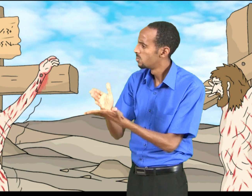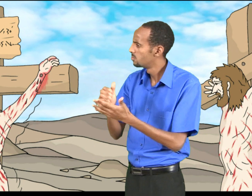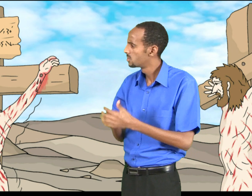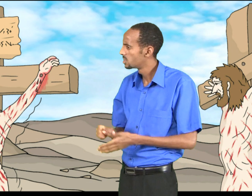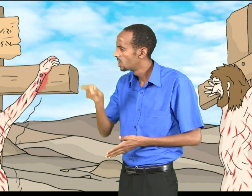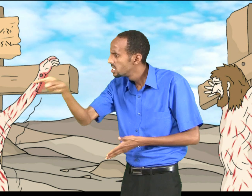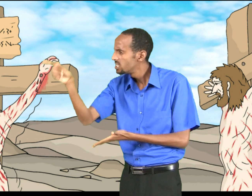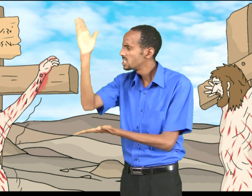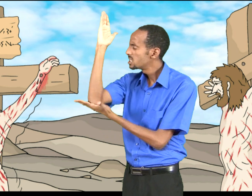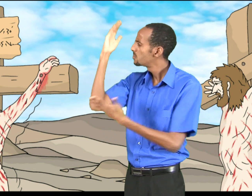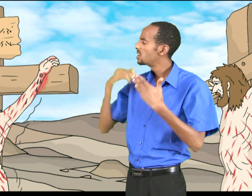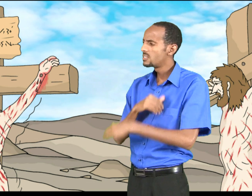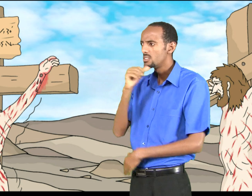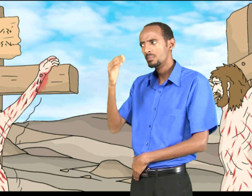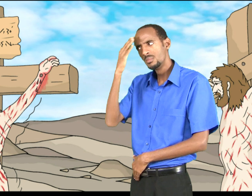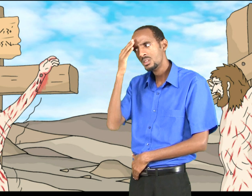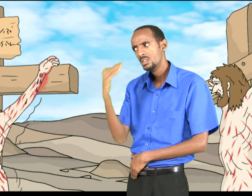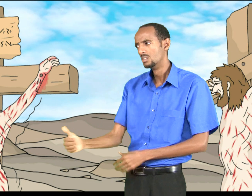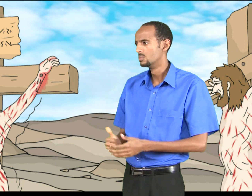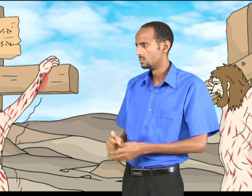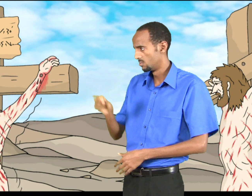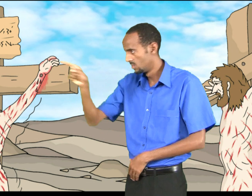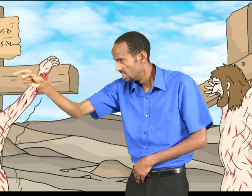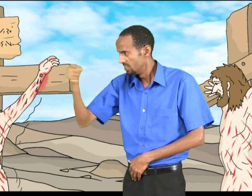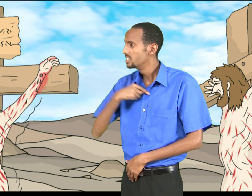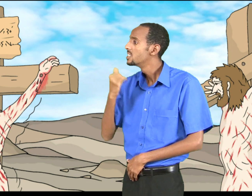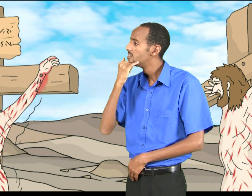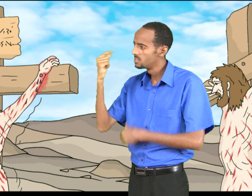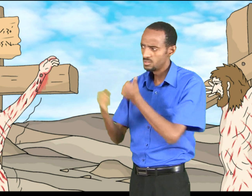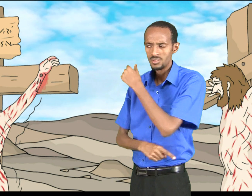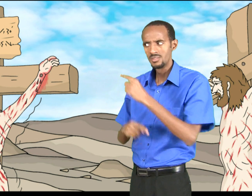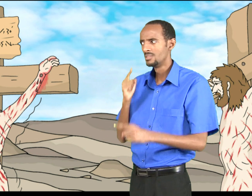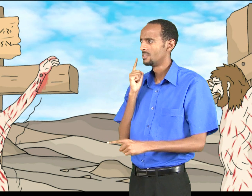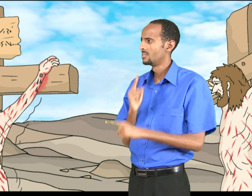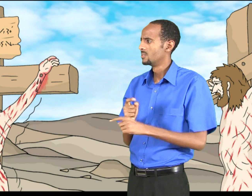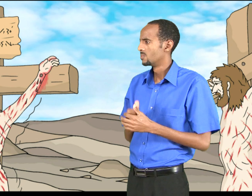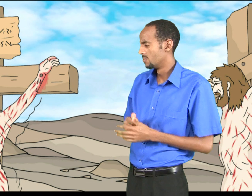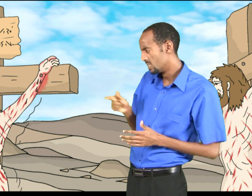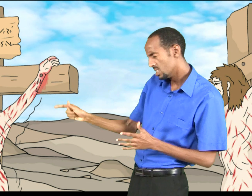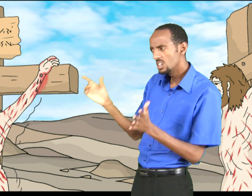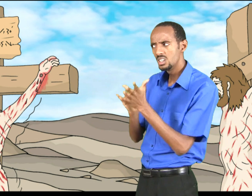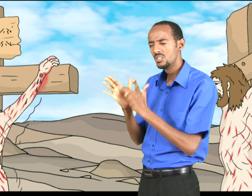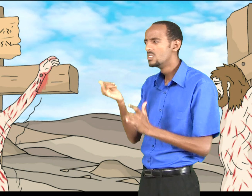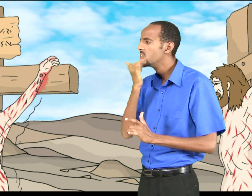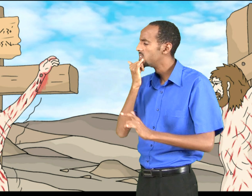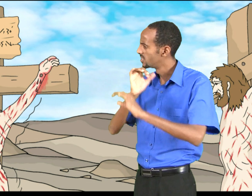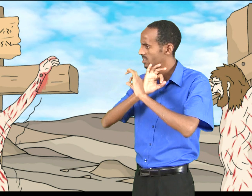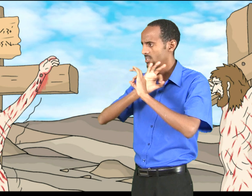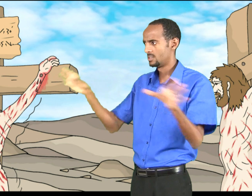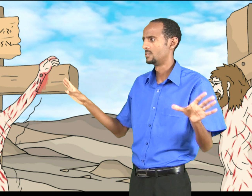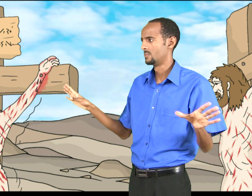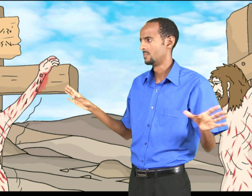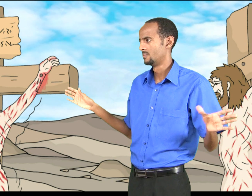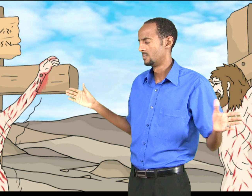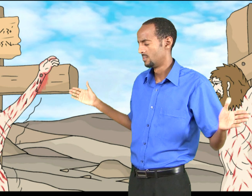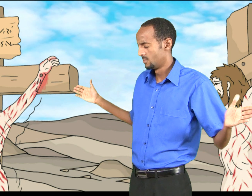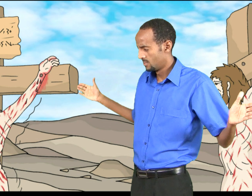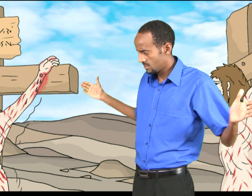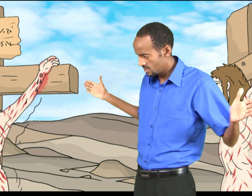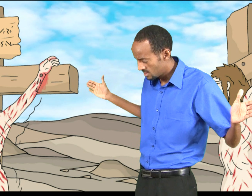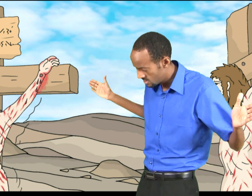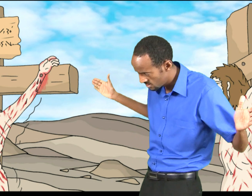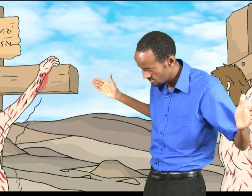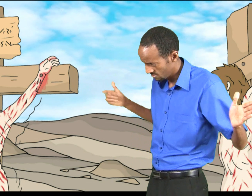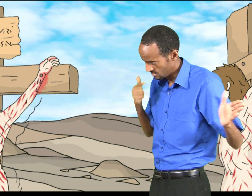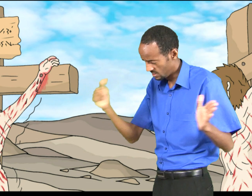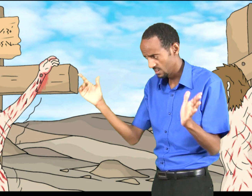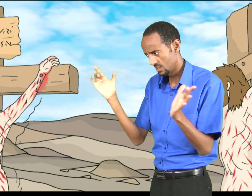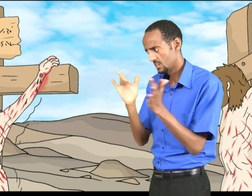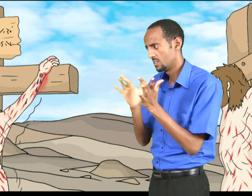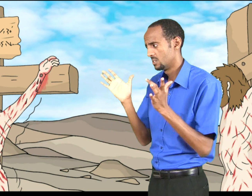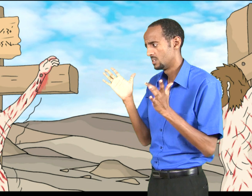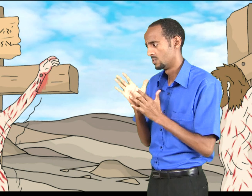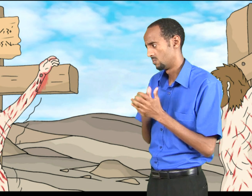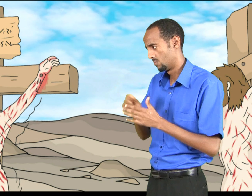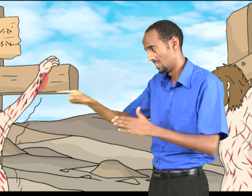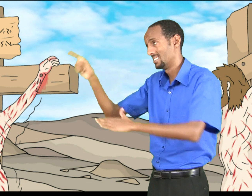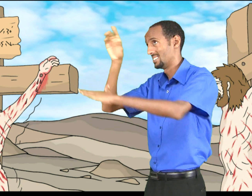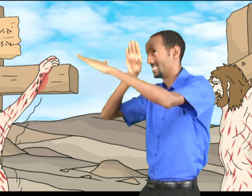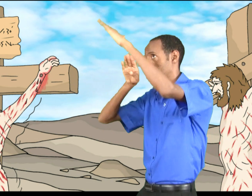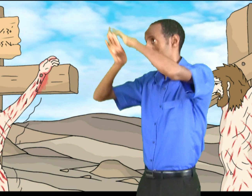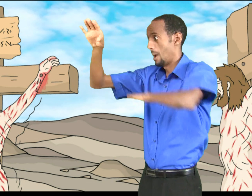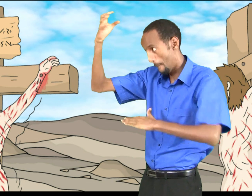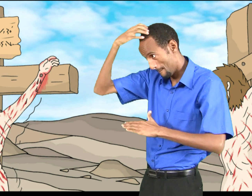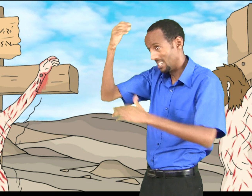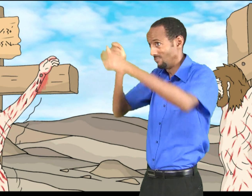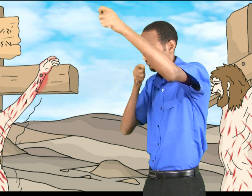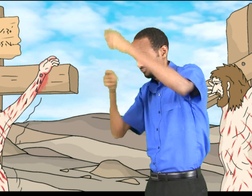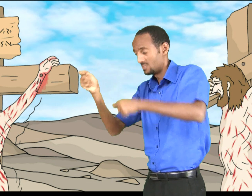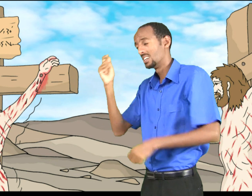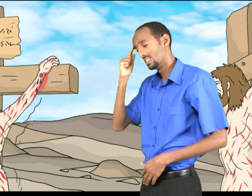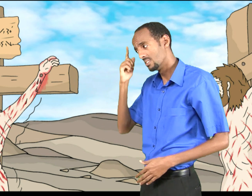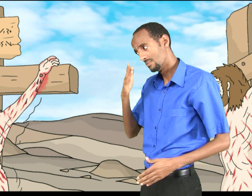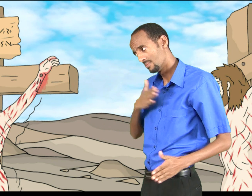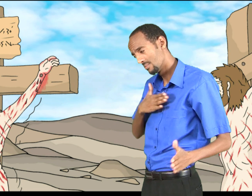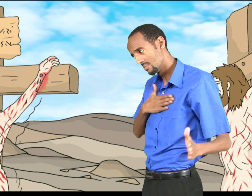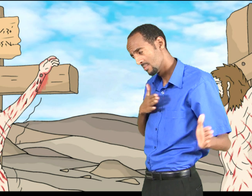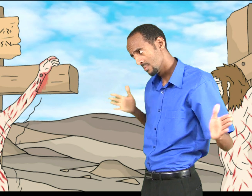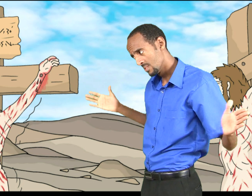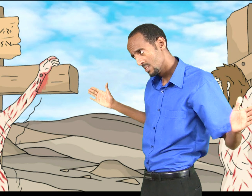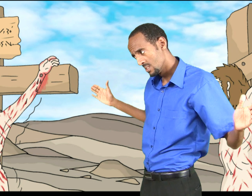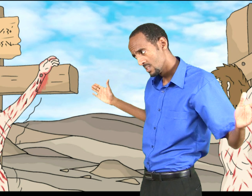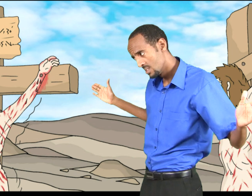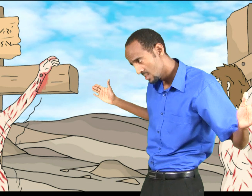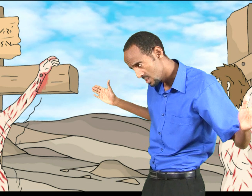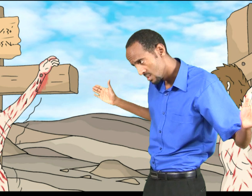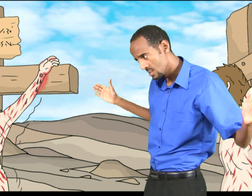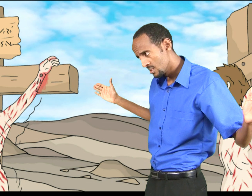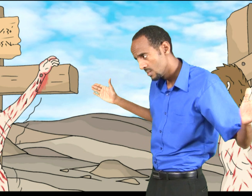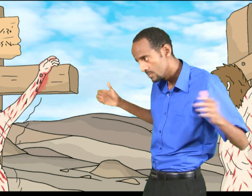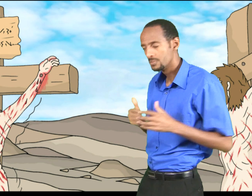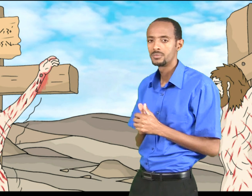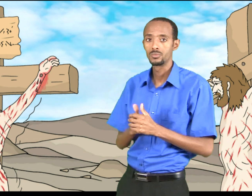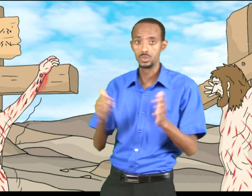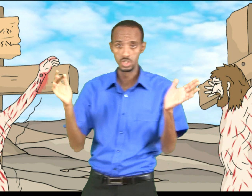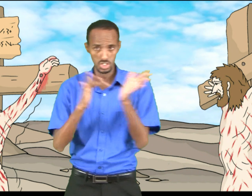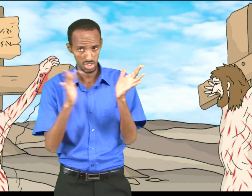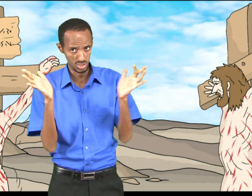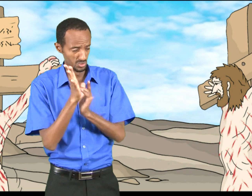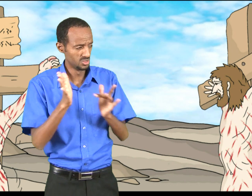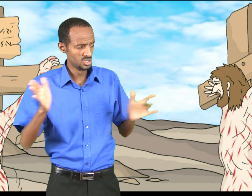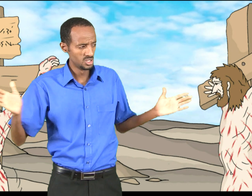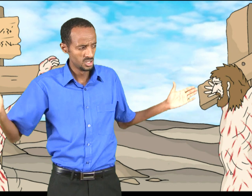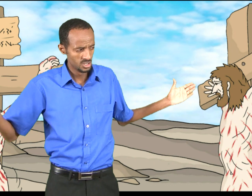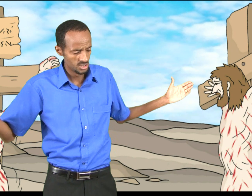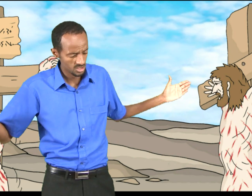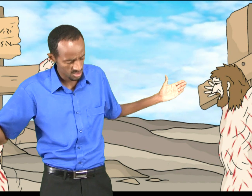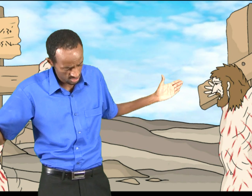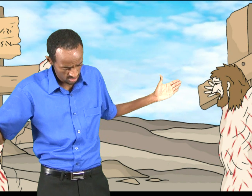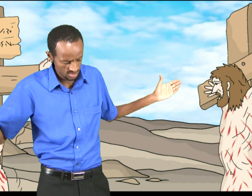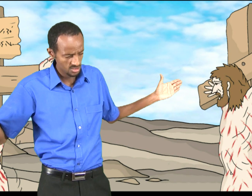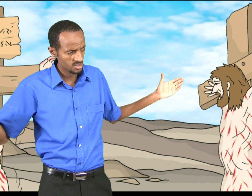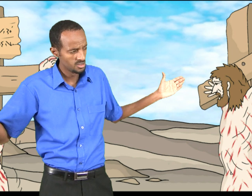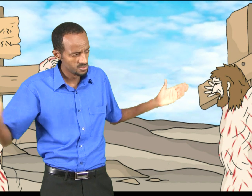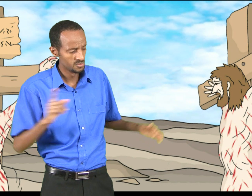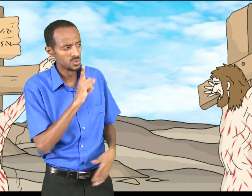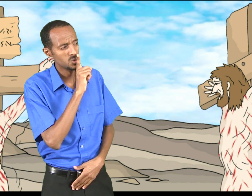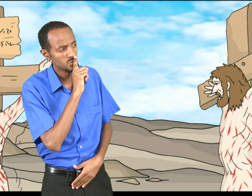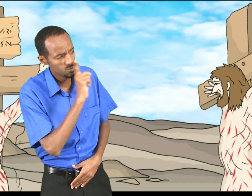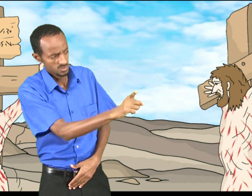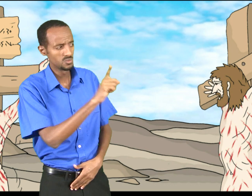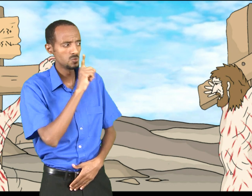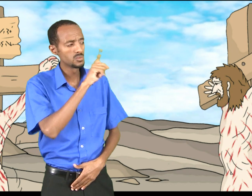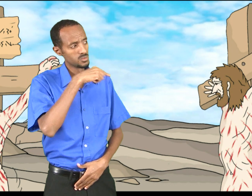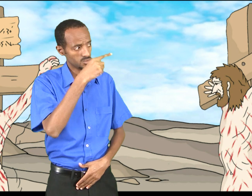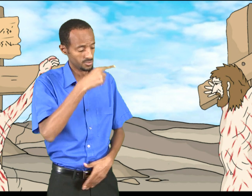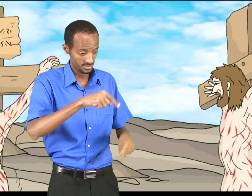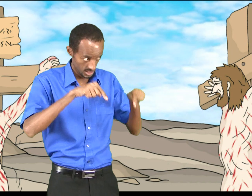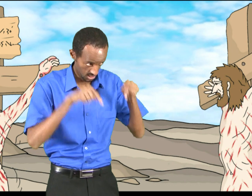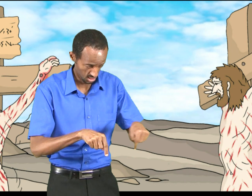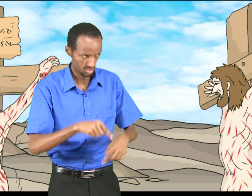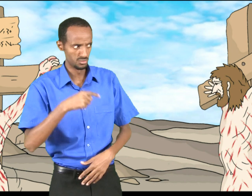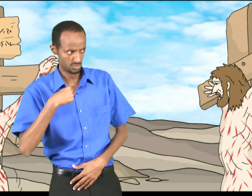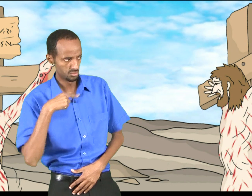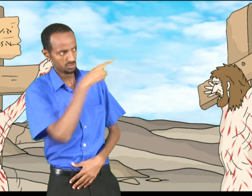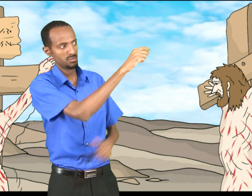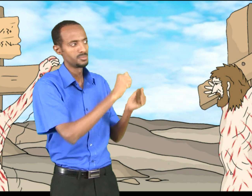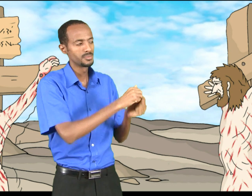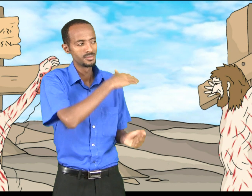He trusts in God. Let God deliver Him now if He wants Him.